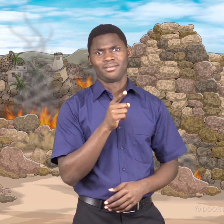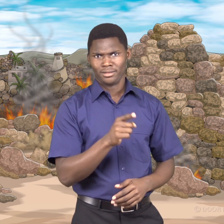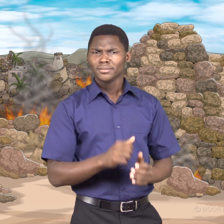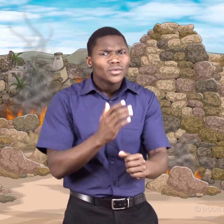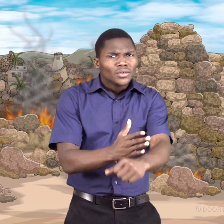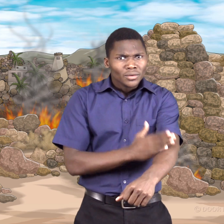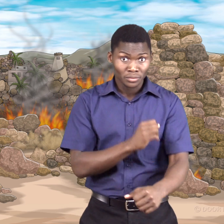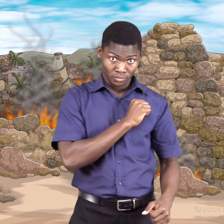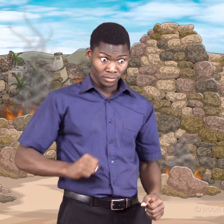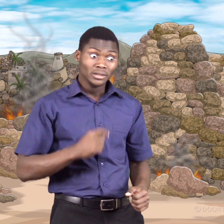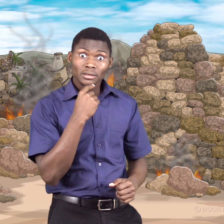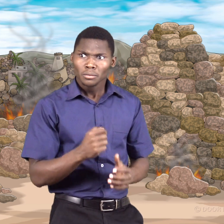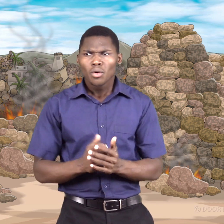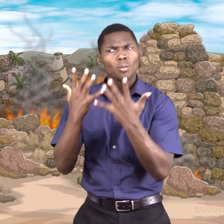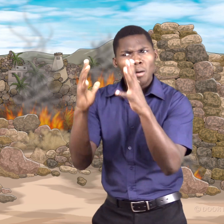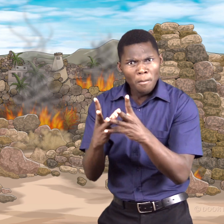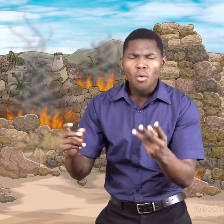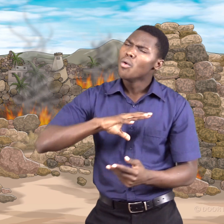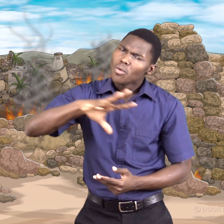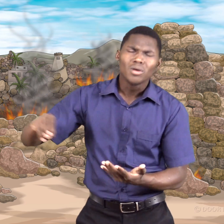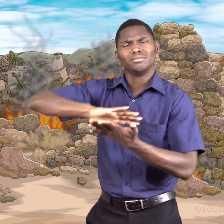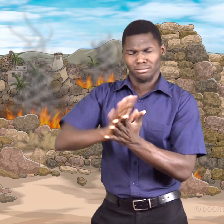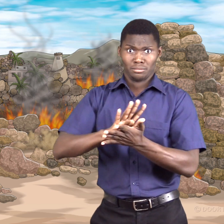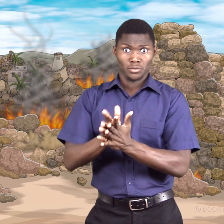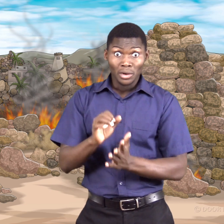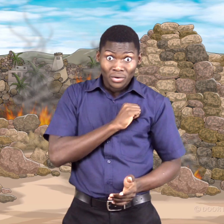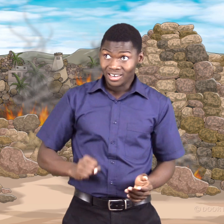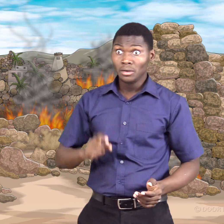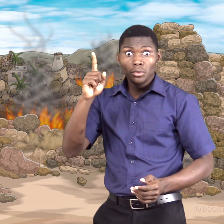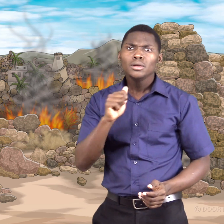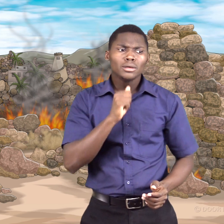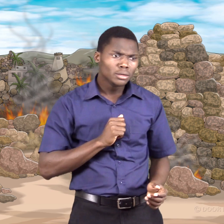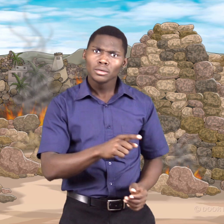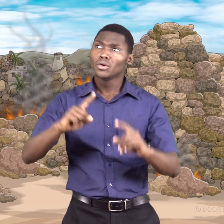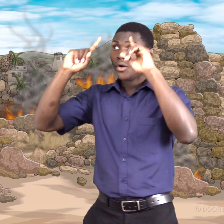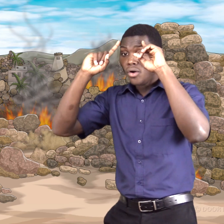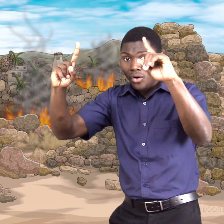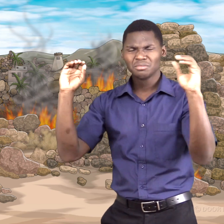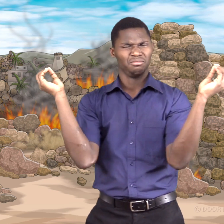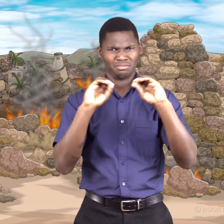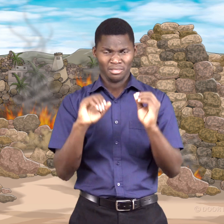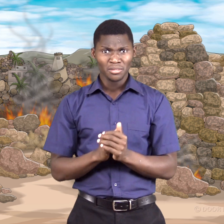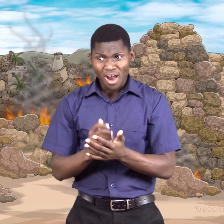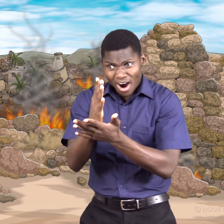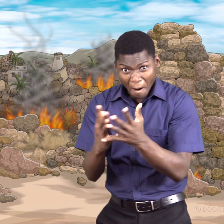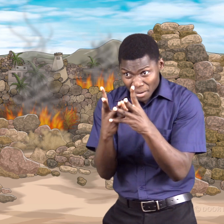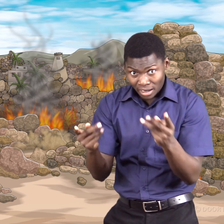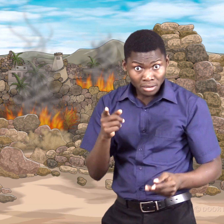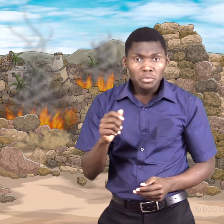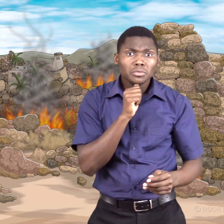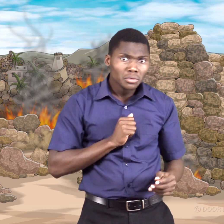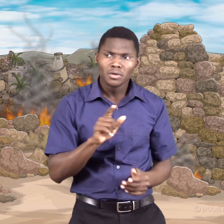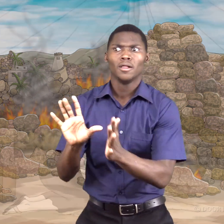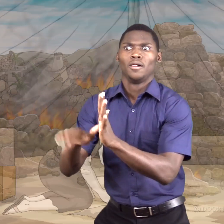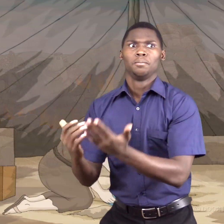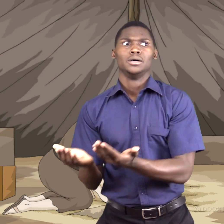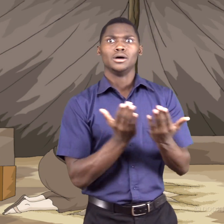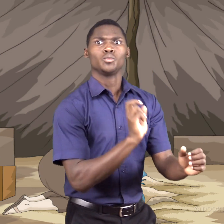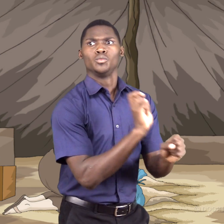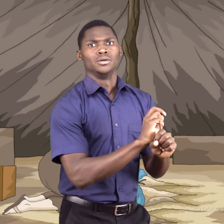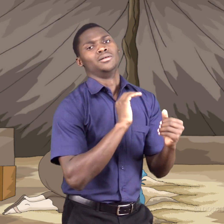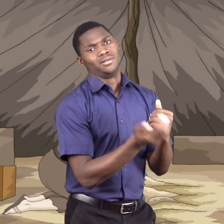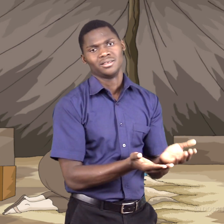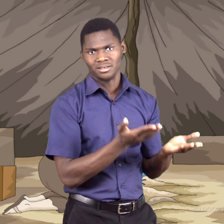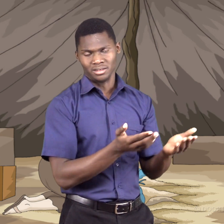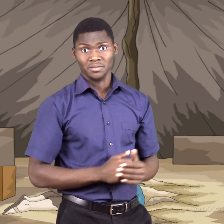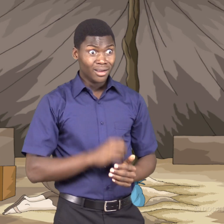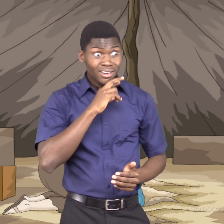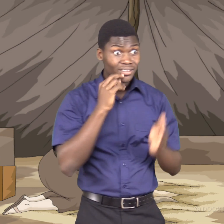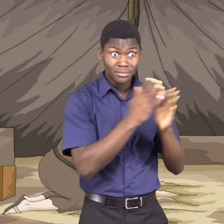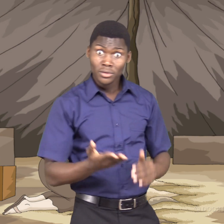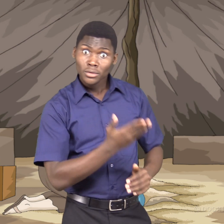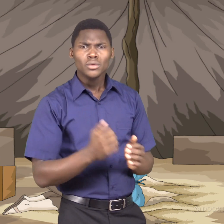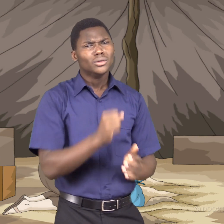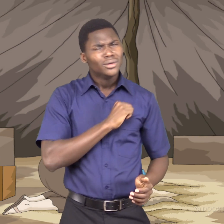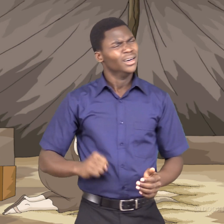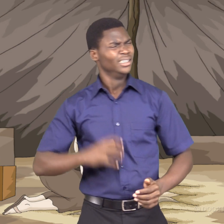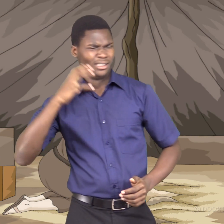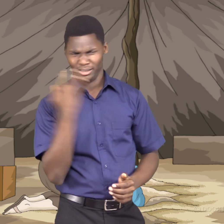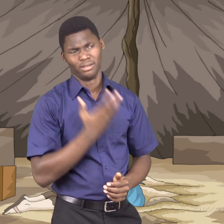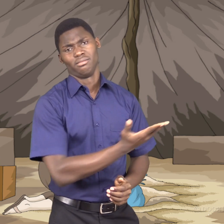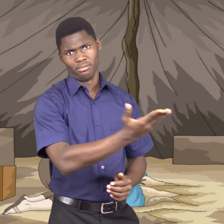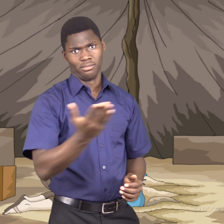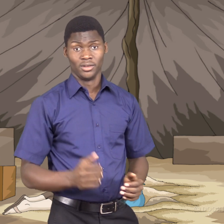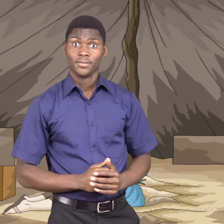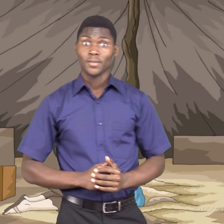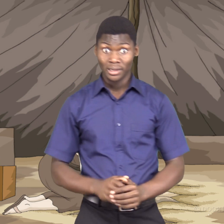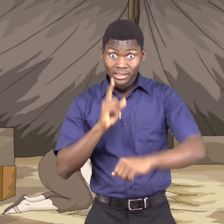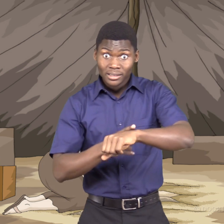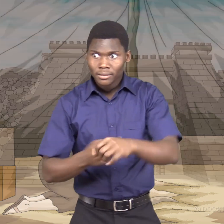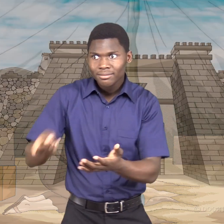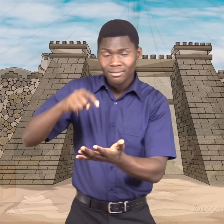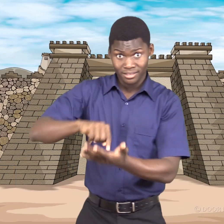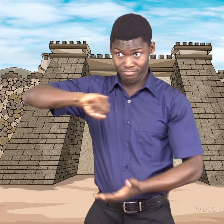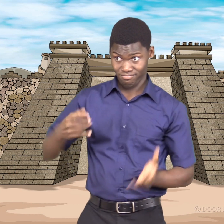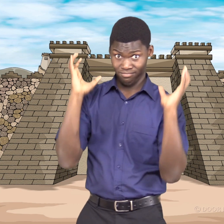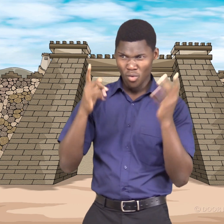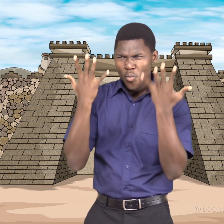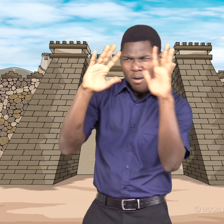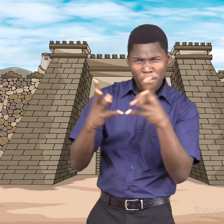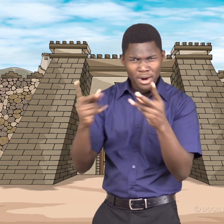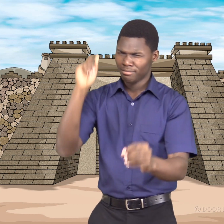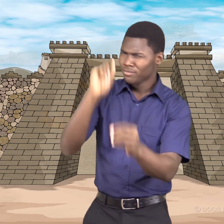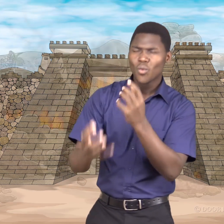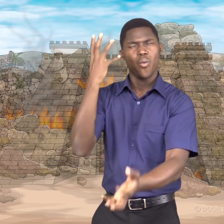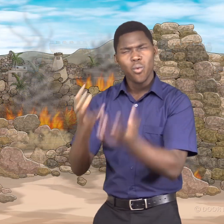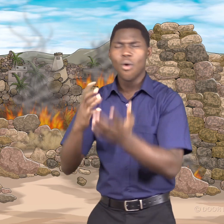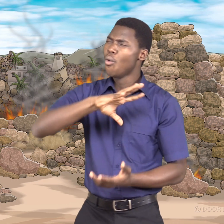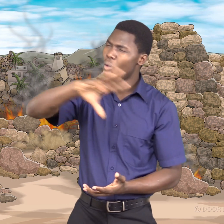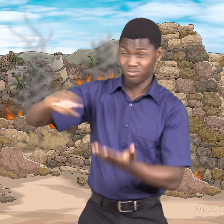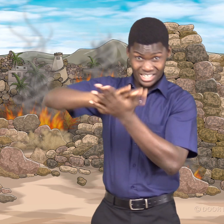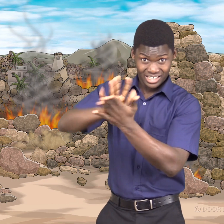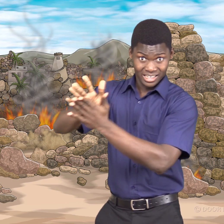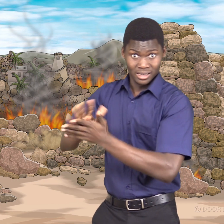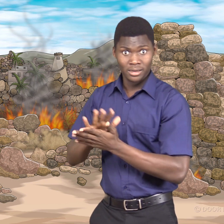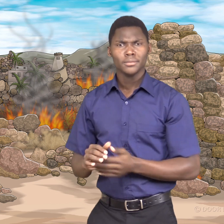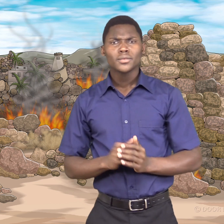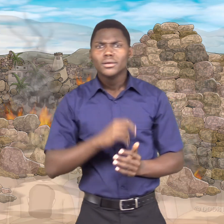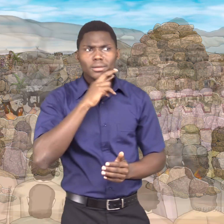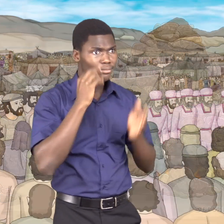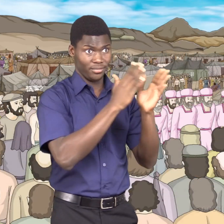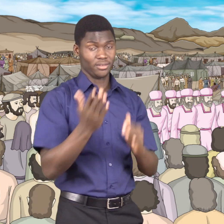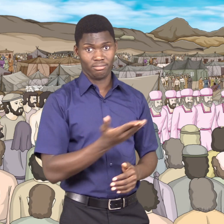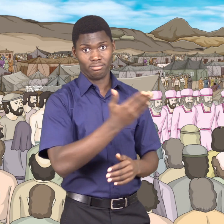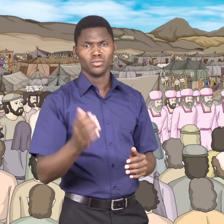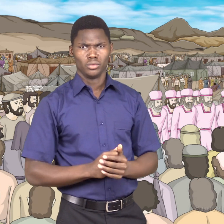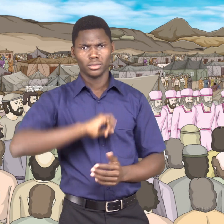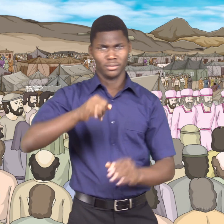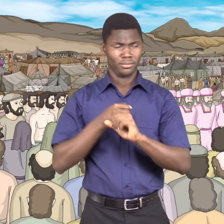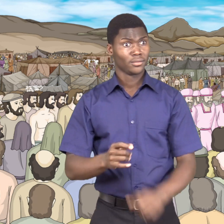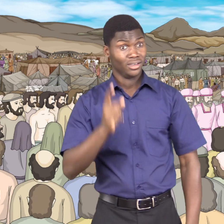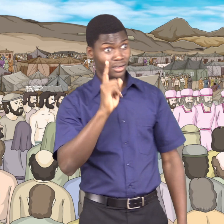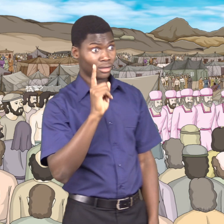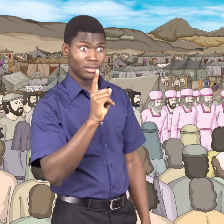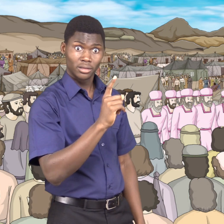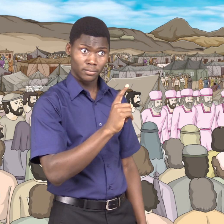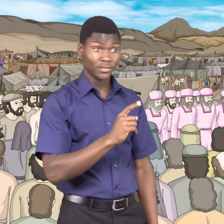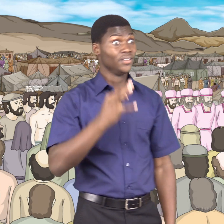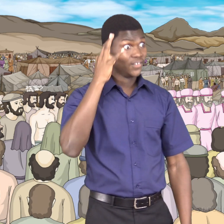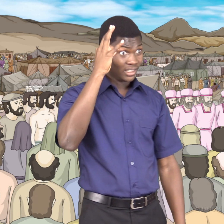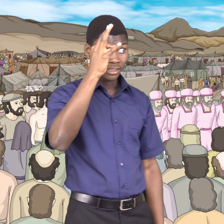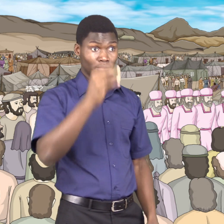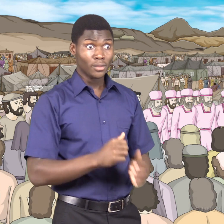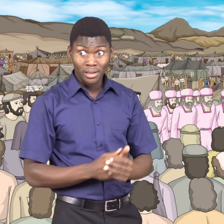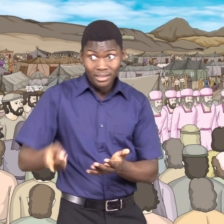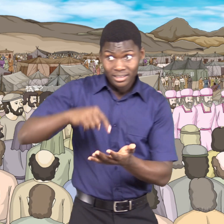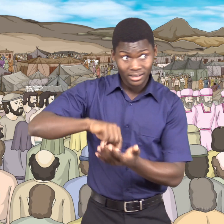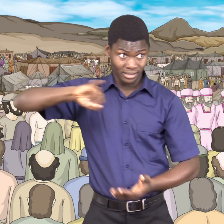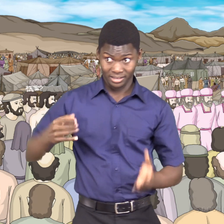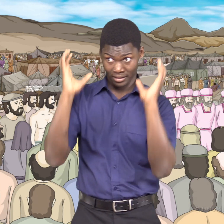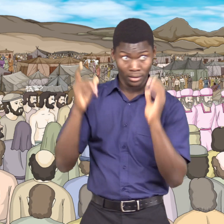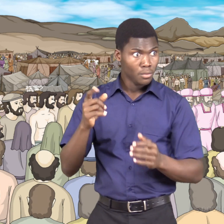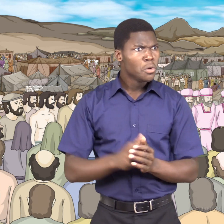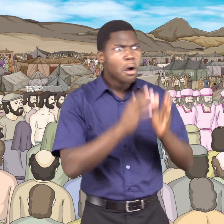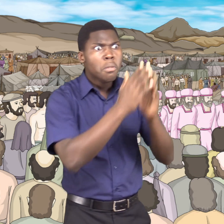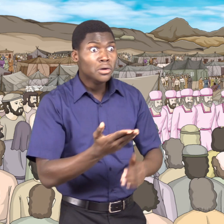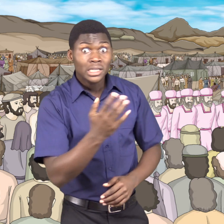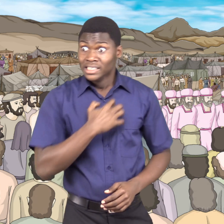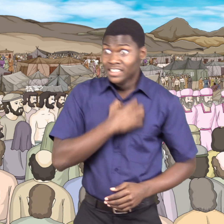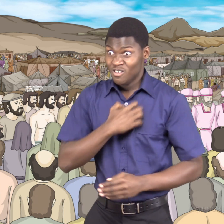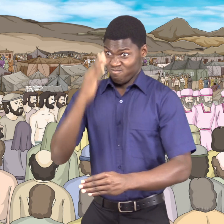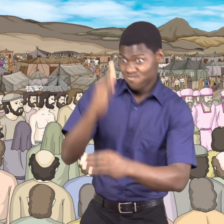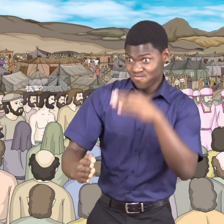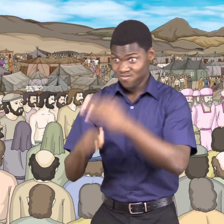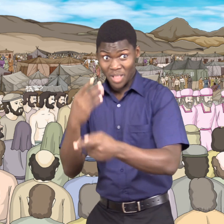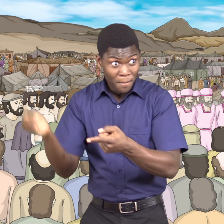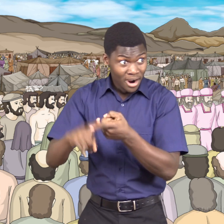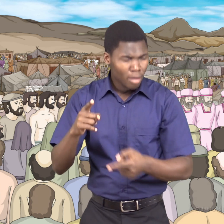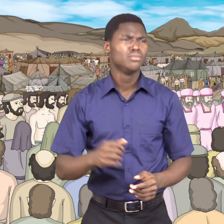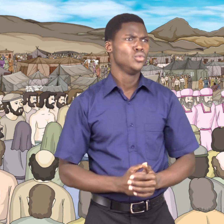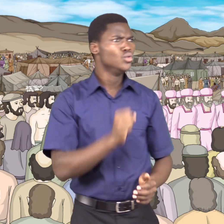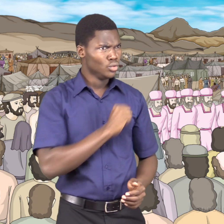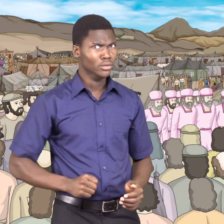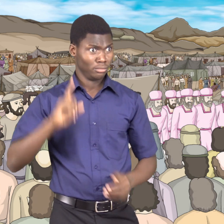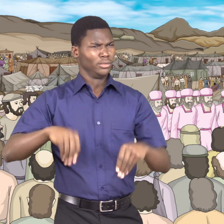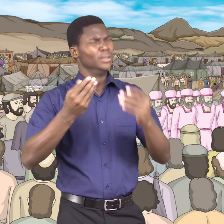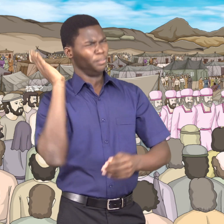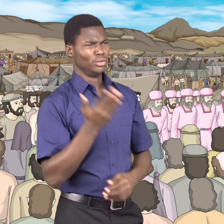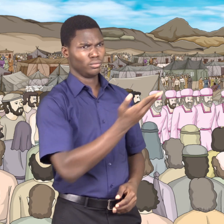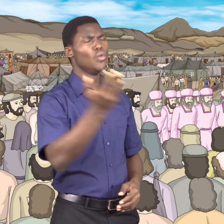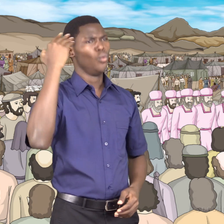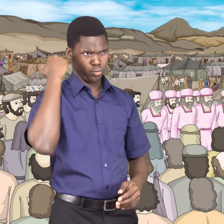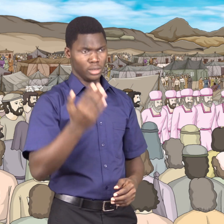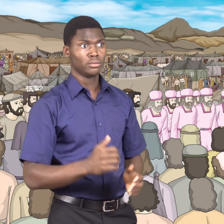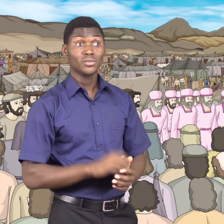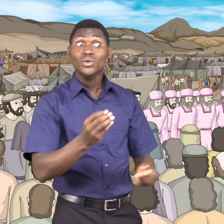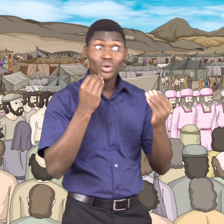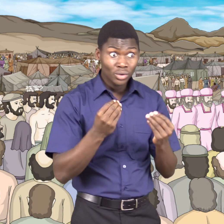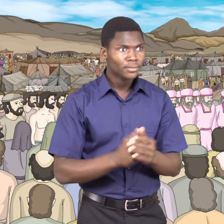So she has lived among the Israelites to this day. At that time Joshua invoked this solemn oath: “Cursed before the LORD is the man who rises up and rebuilds this city, Jericho; at the cost of his firstborn he will lay its foundations; at the cost of his youngest he will set up its gates.”